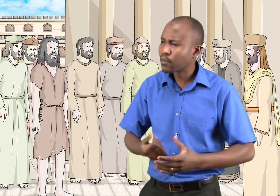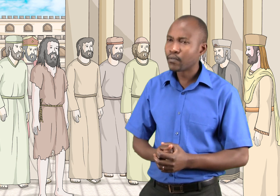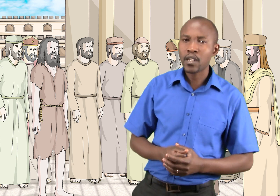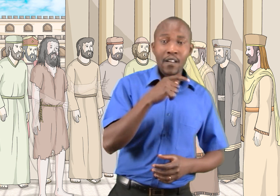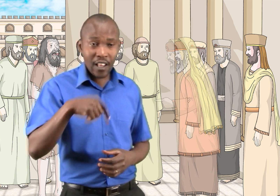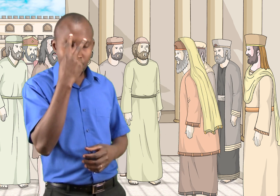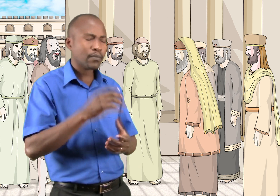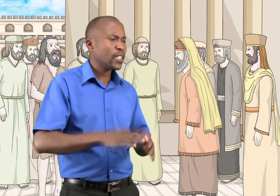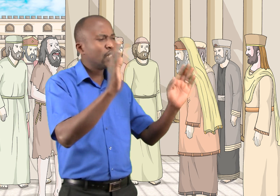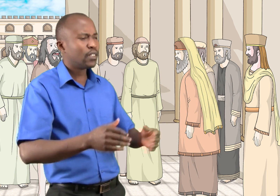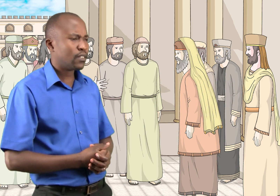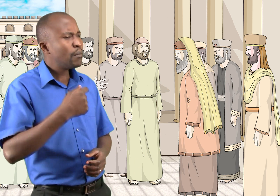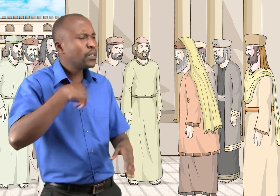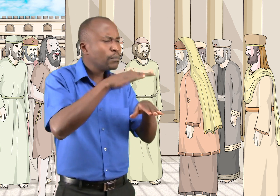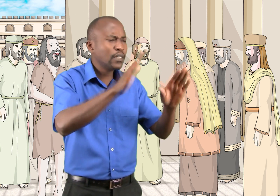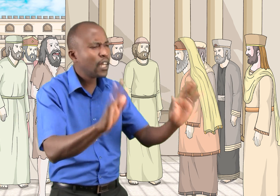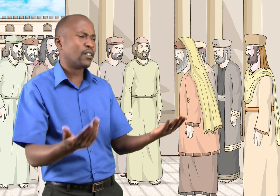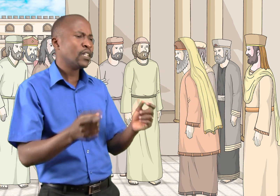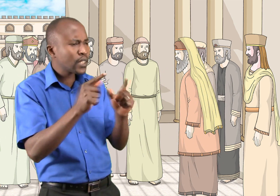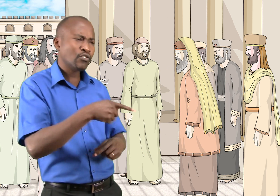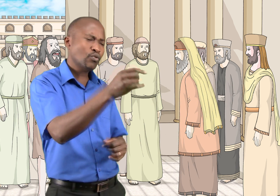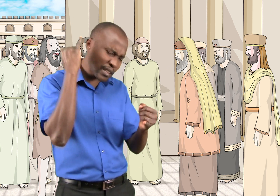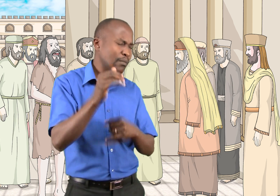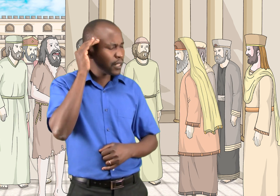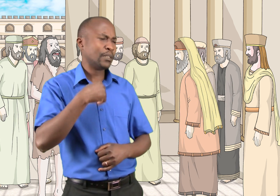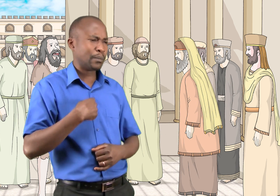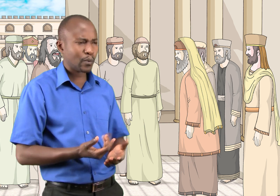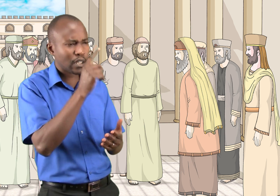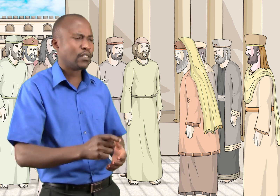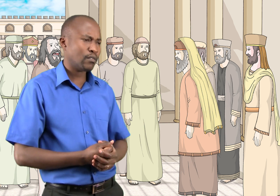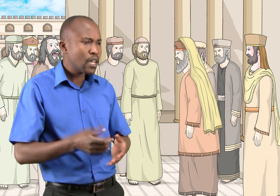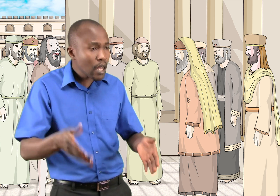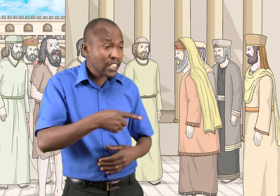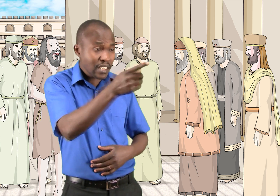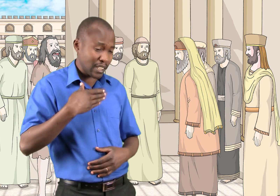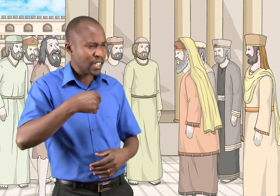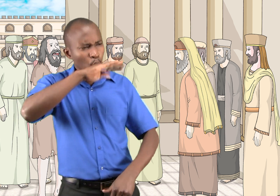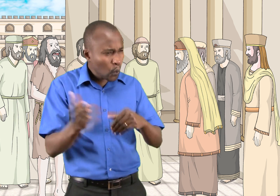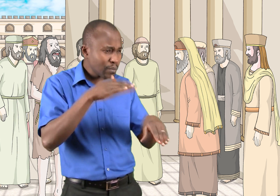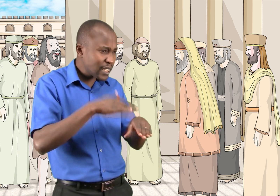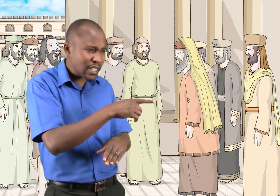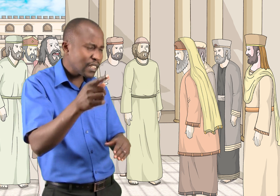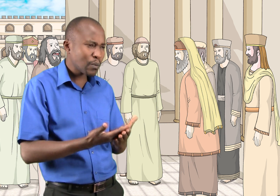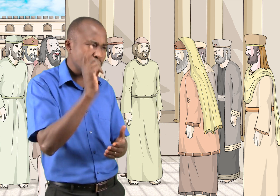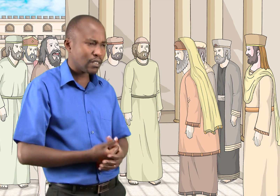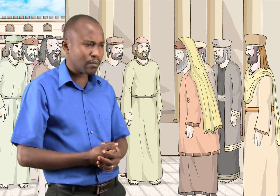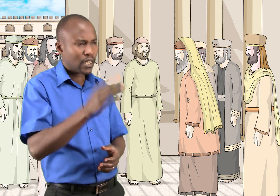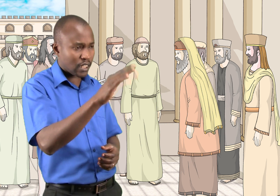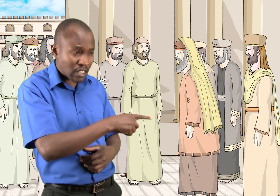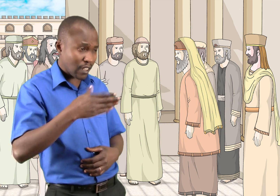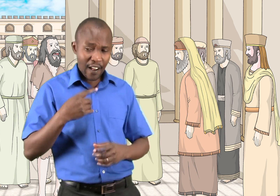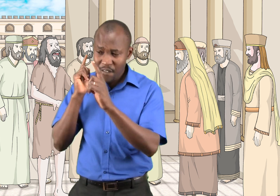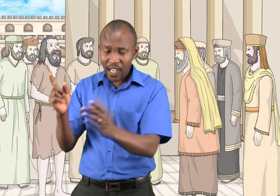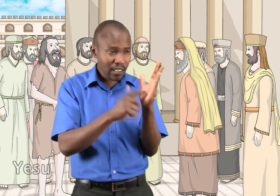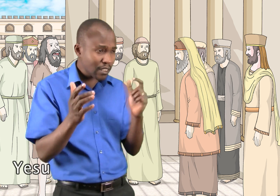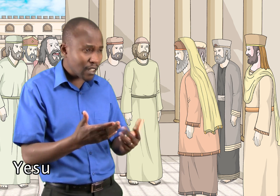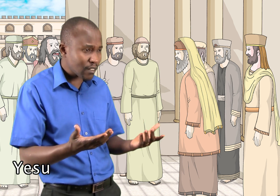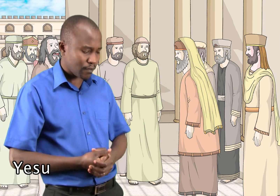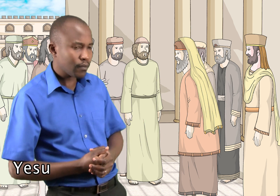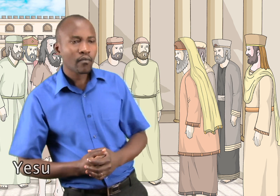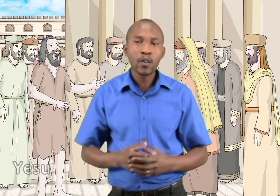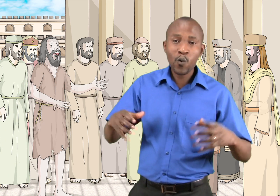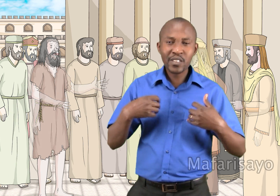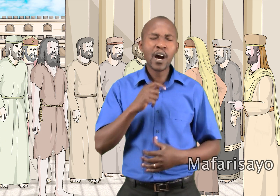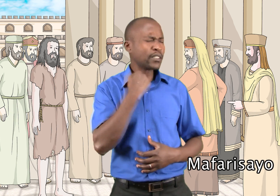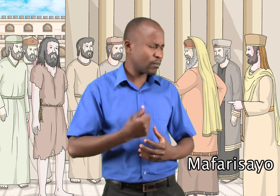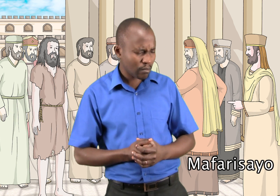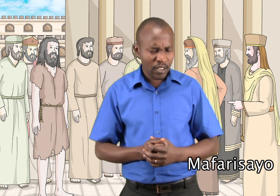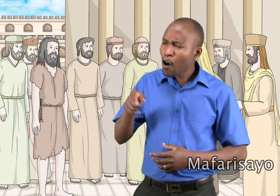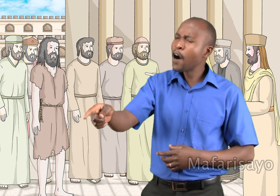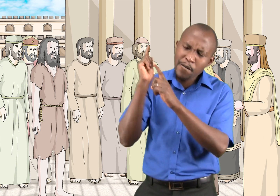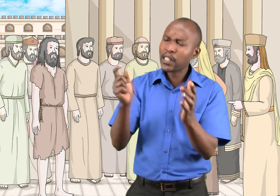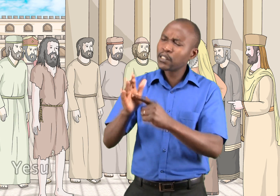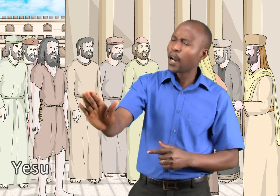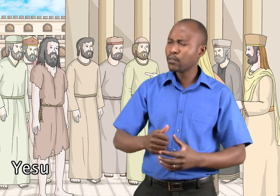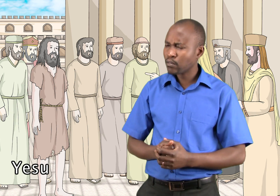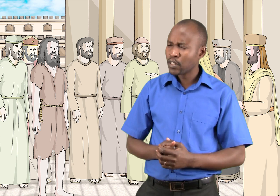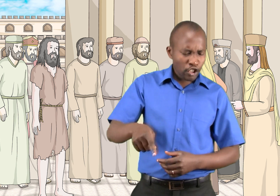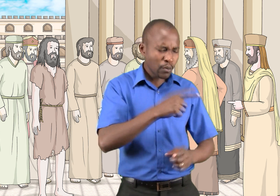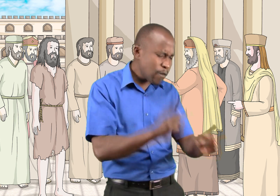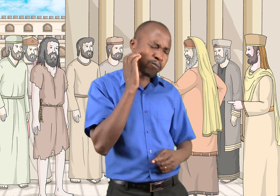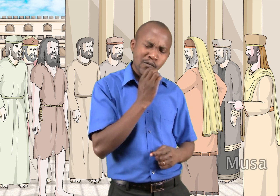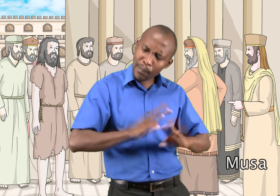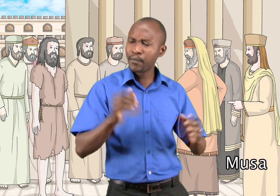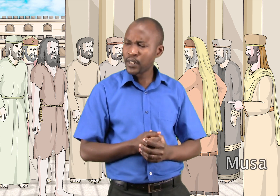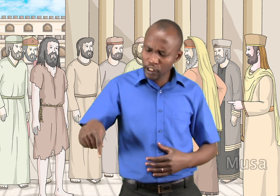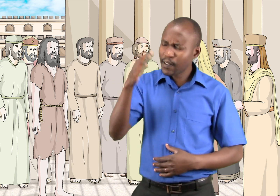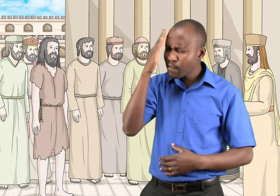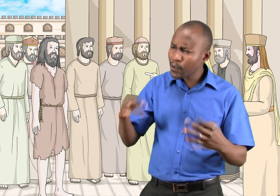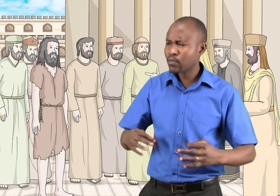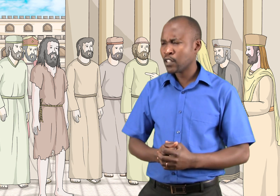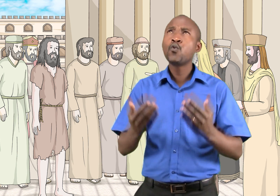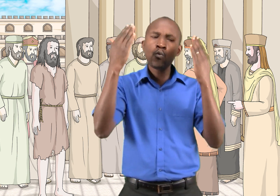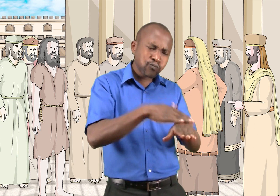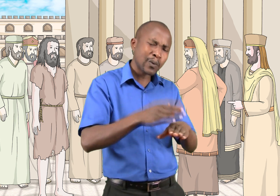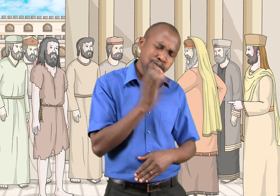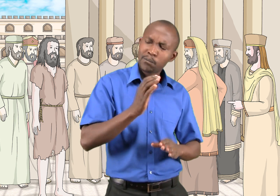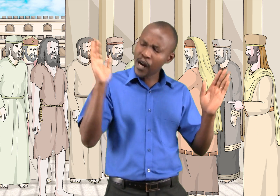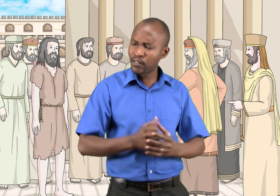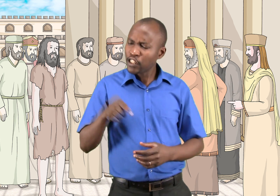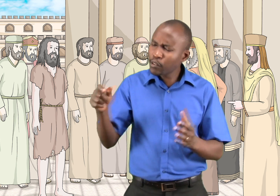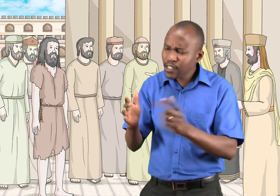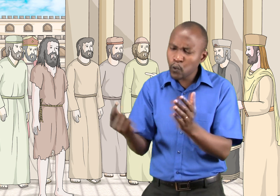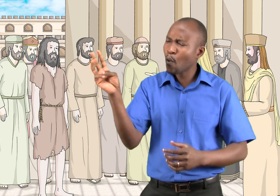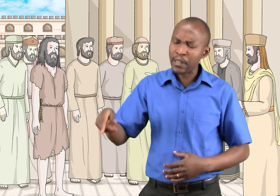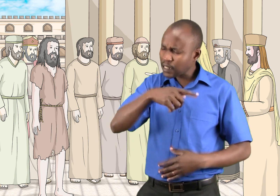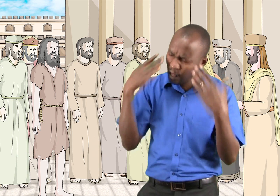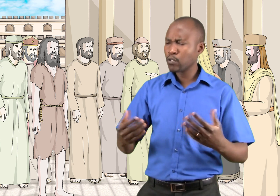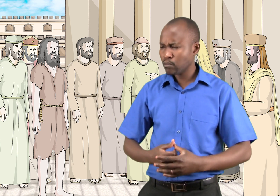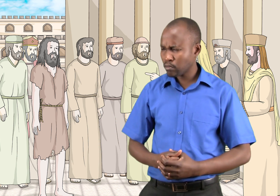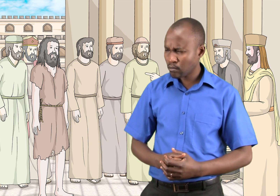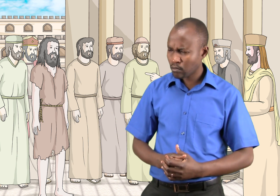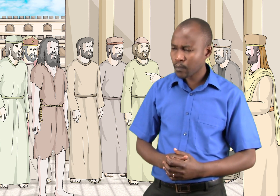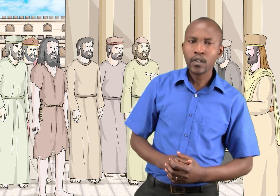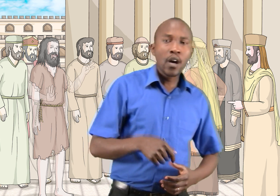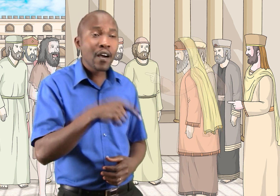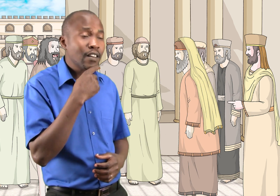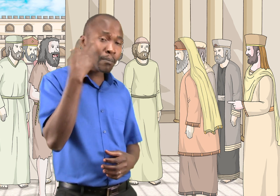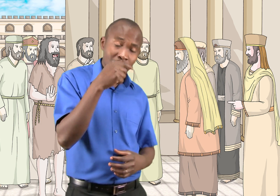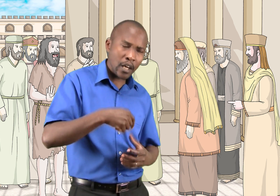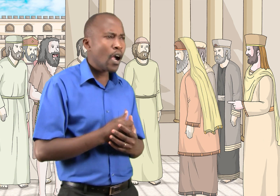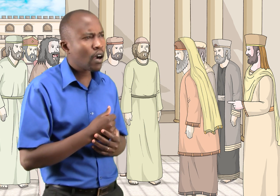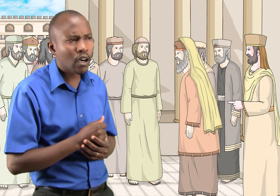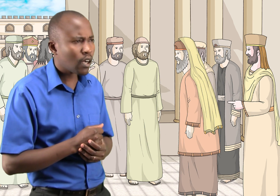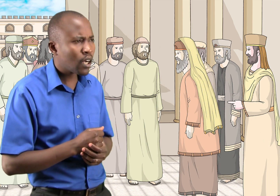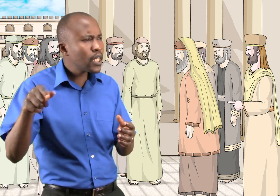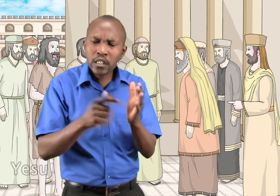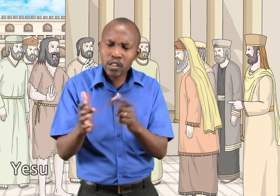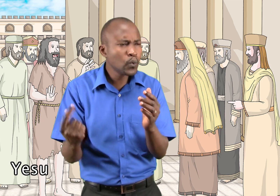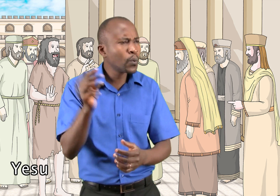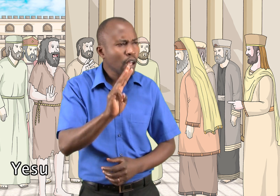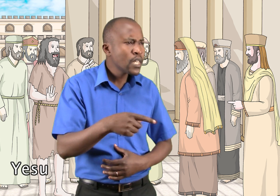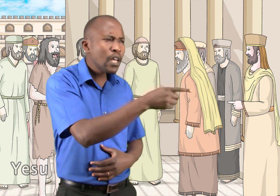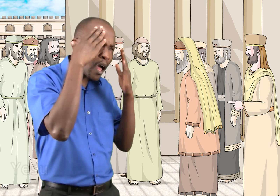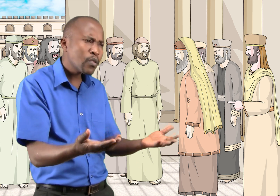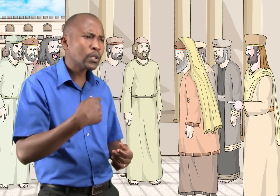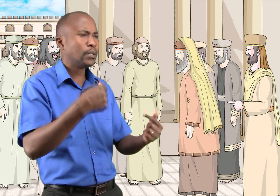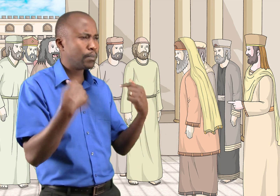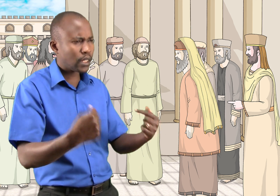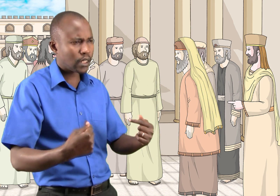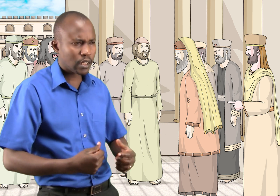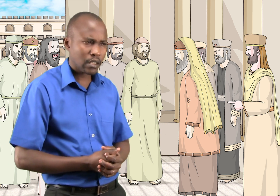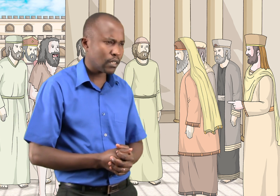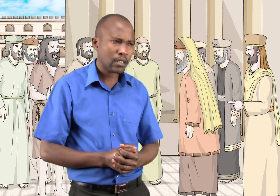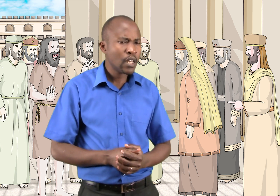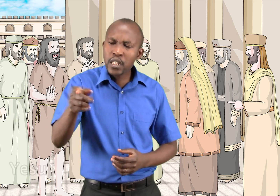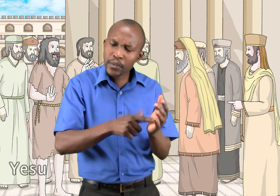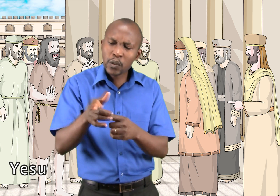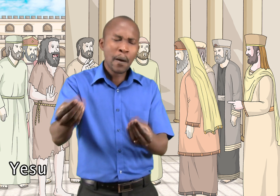Why do you want to hear it again? Do you also want to become His disciples?” Then they heaped insults on him and said, “You are His disciple; we are disciples of Moses. We know that God spoke to Moses, but we do not know where this man is from.”